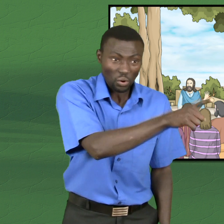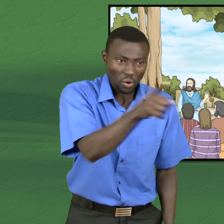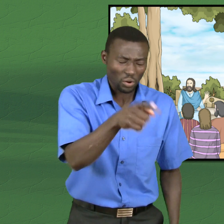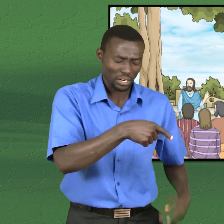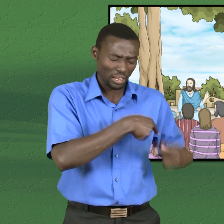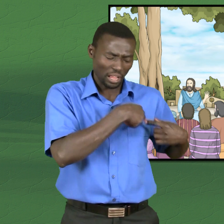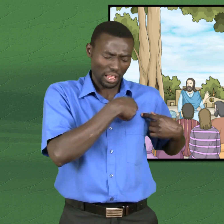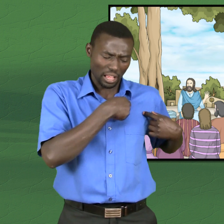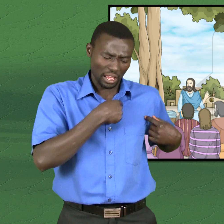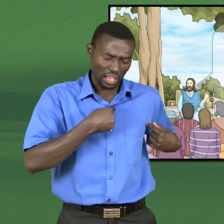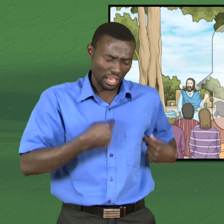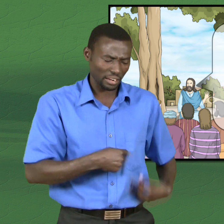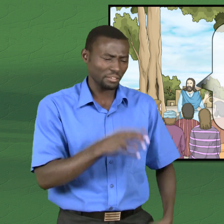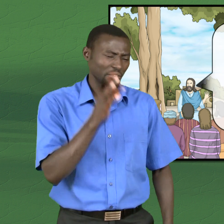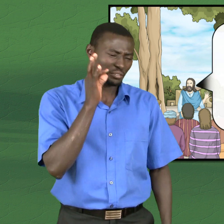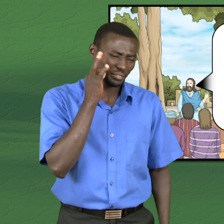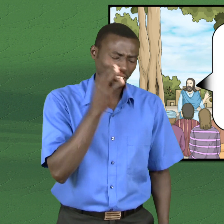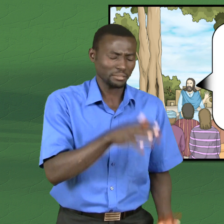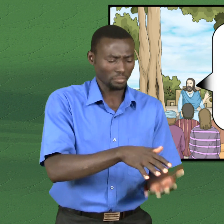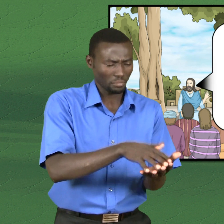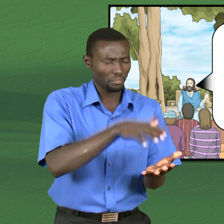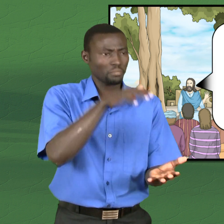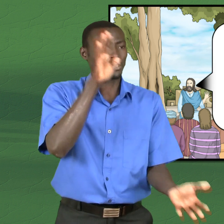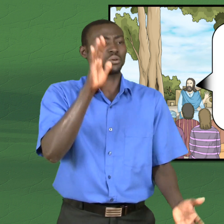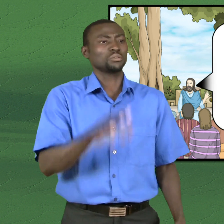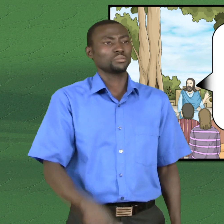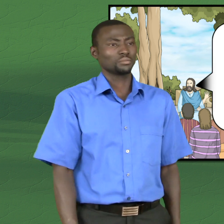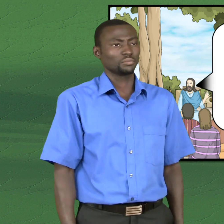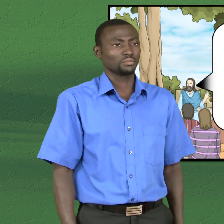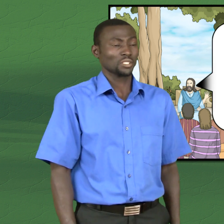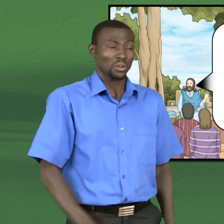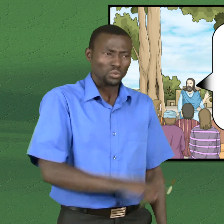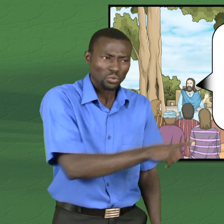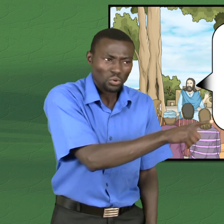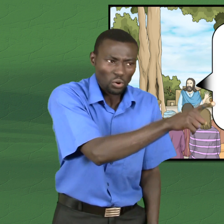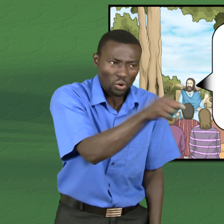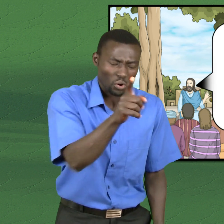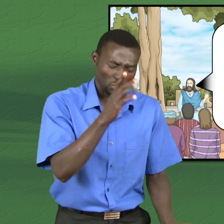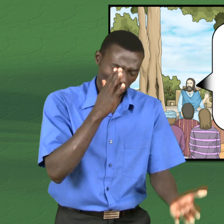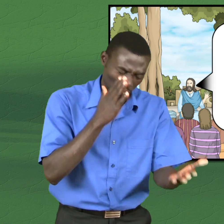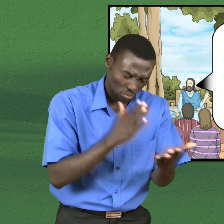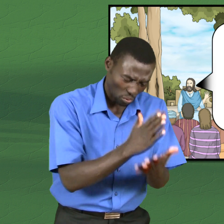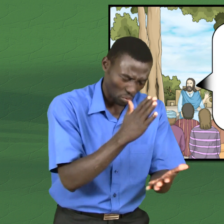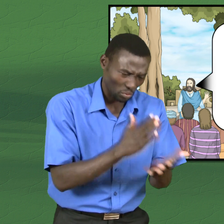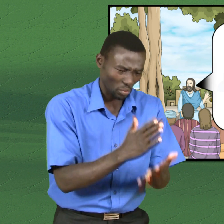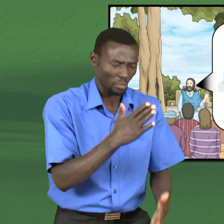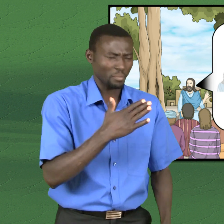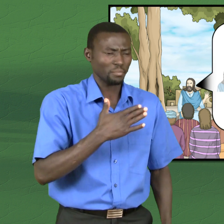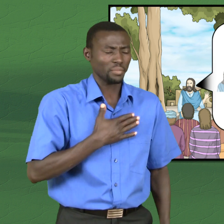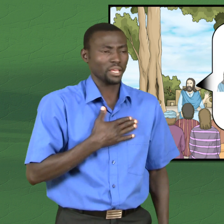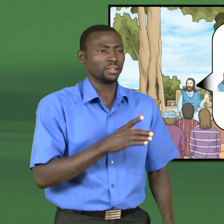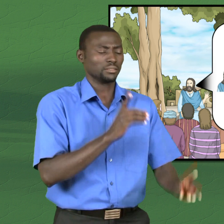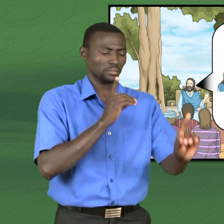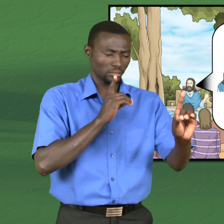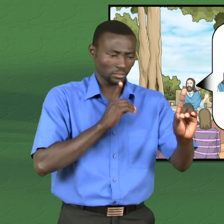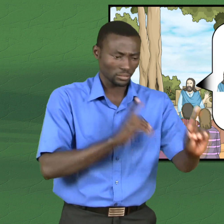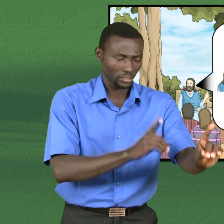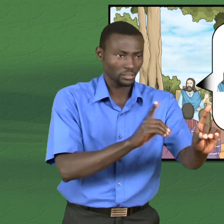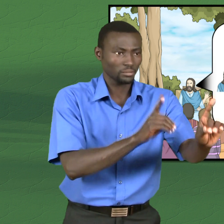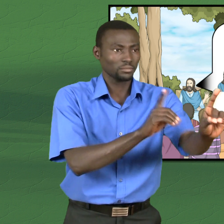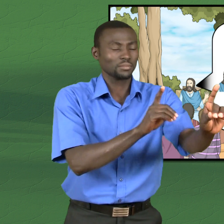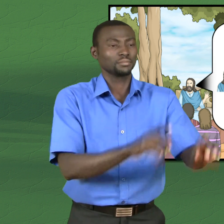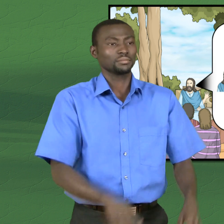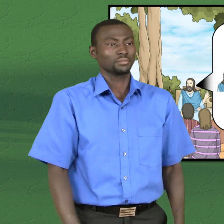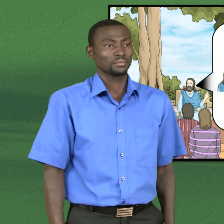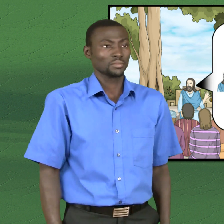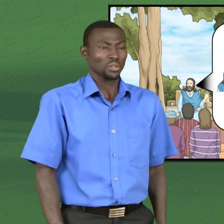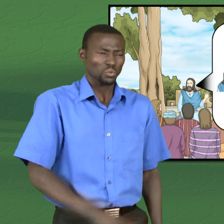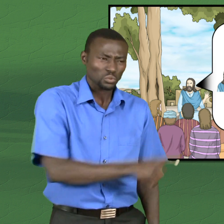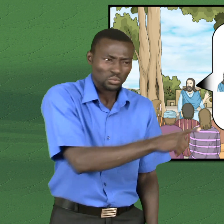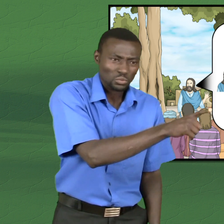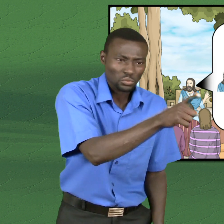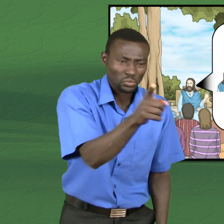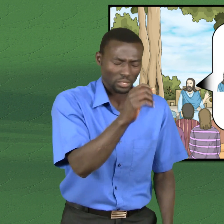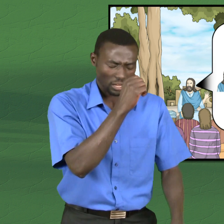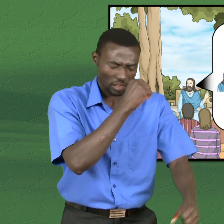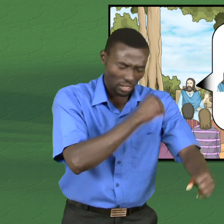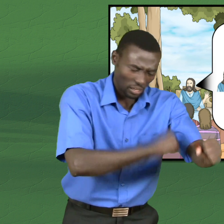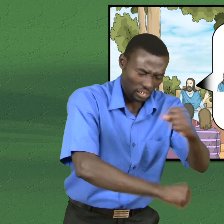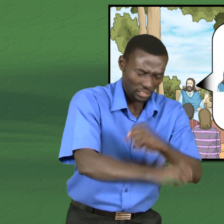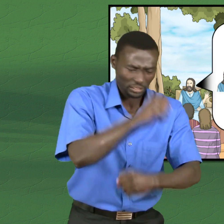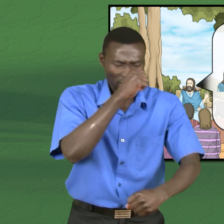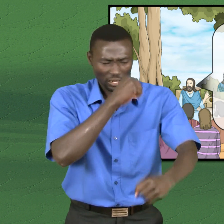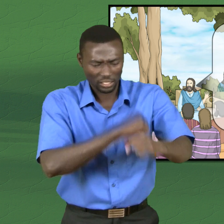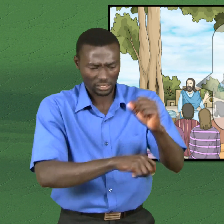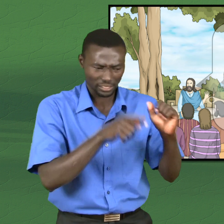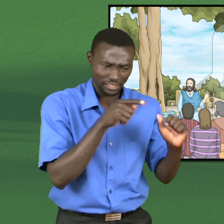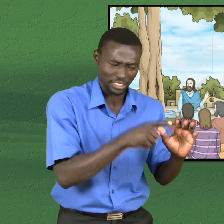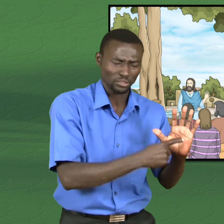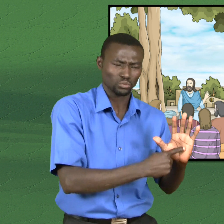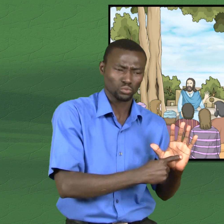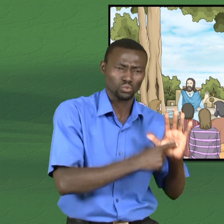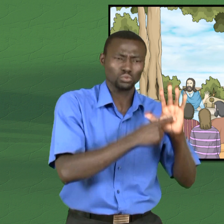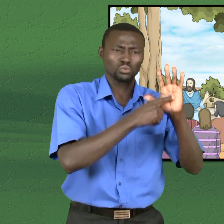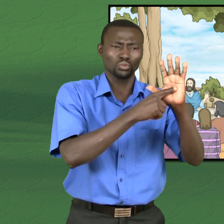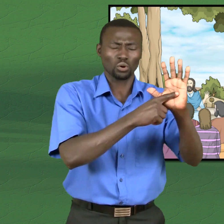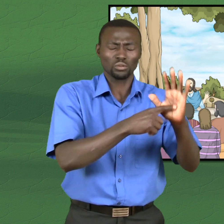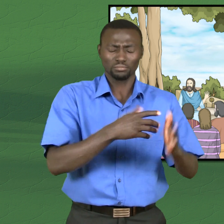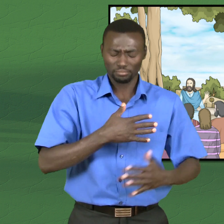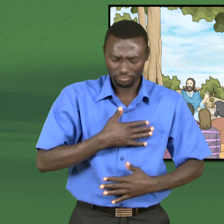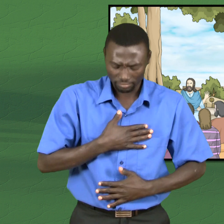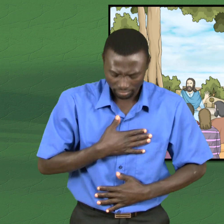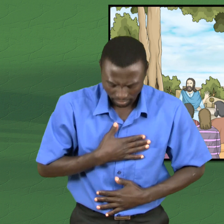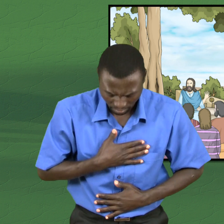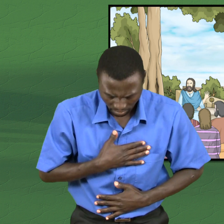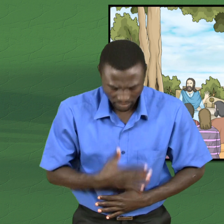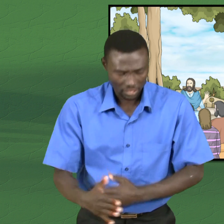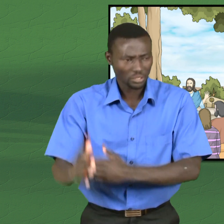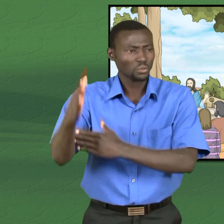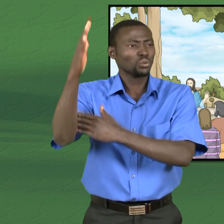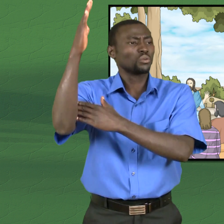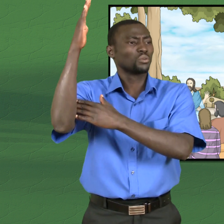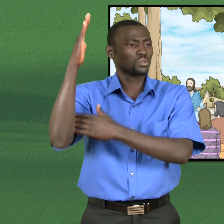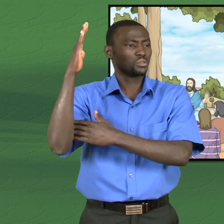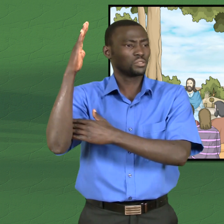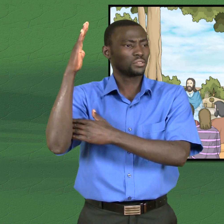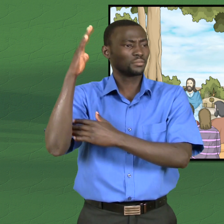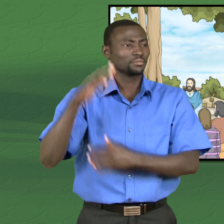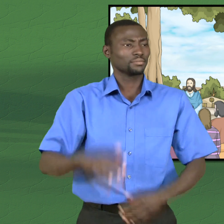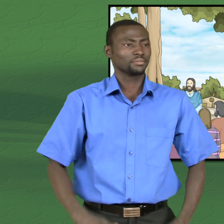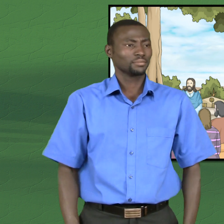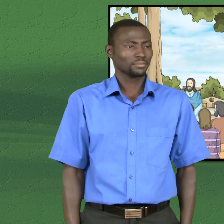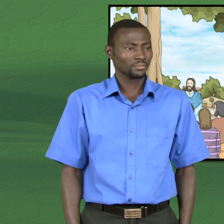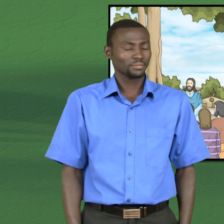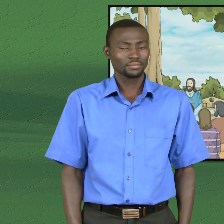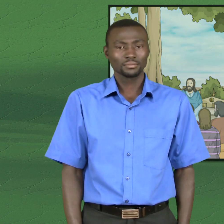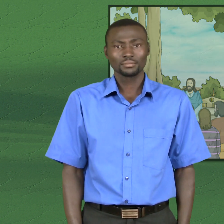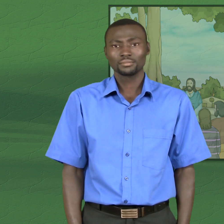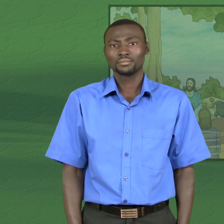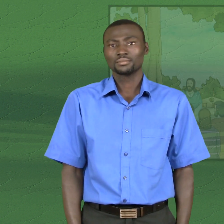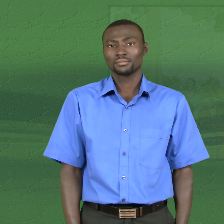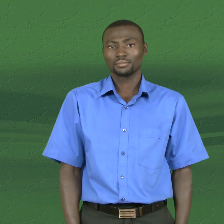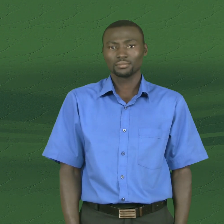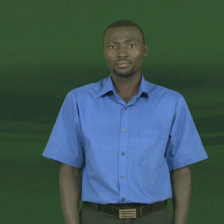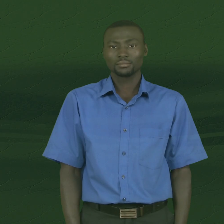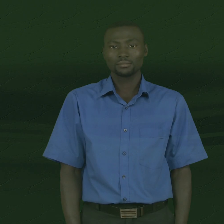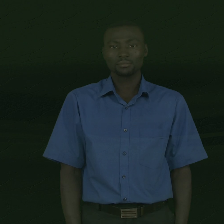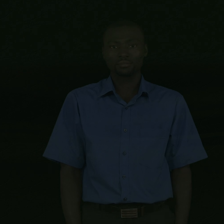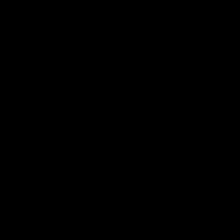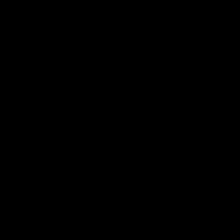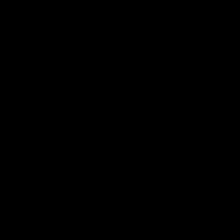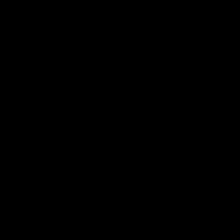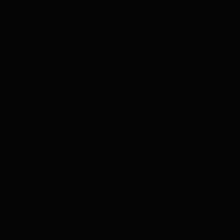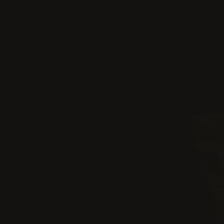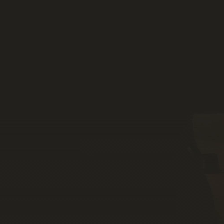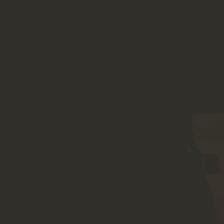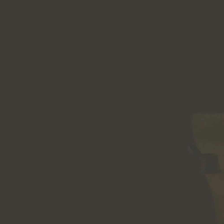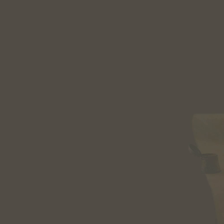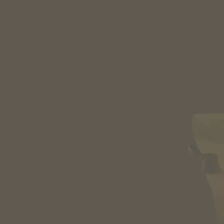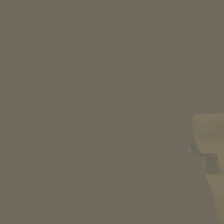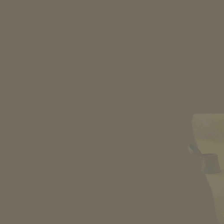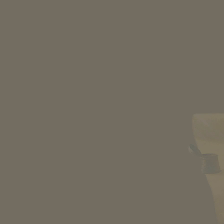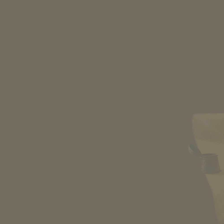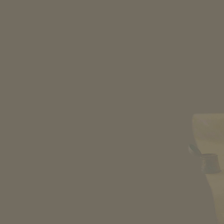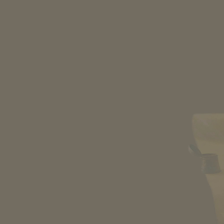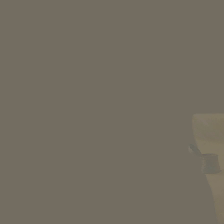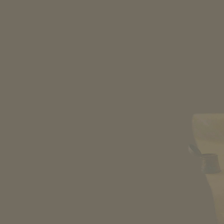This is to My Father’s glory, that you bear much fruit, proving yourselves to be My disciples.